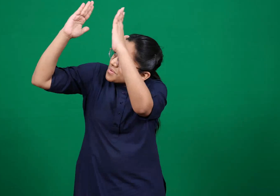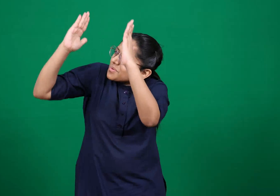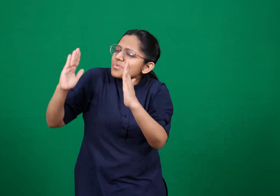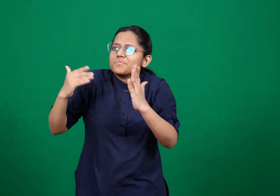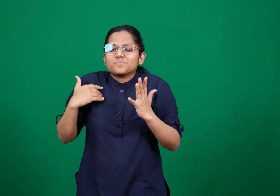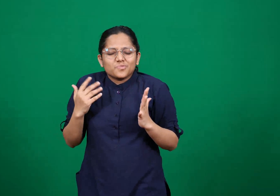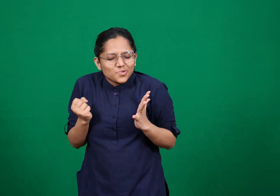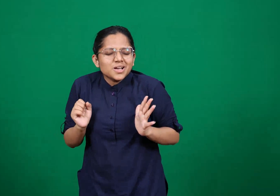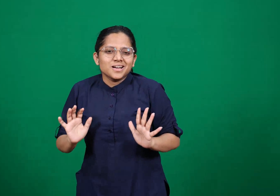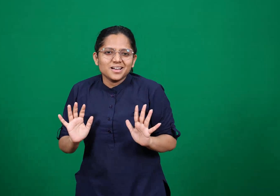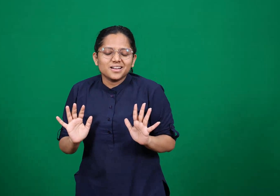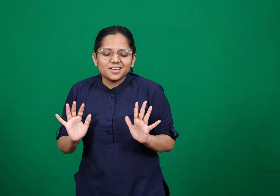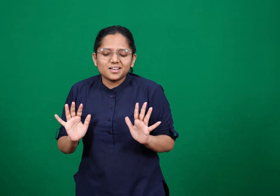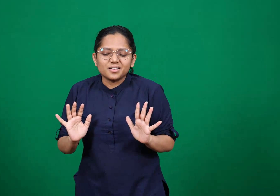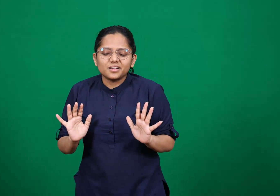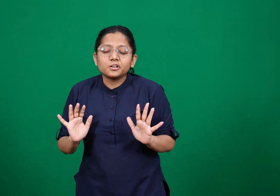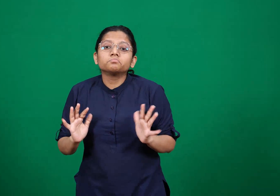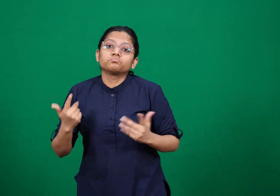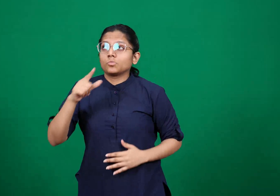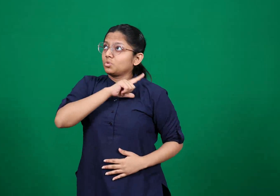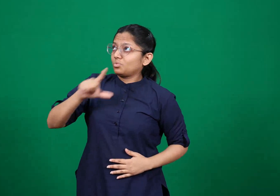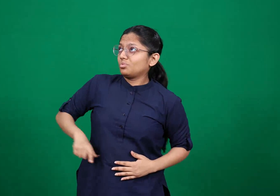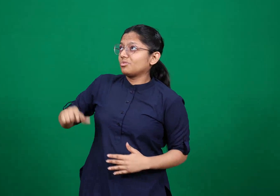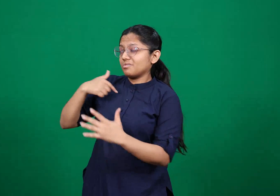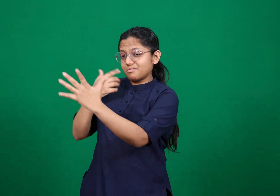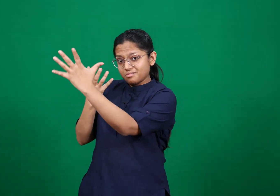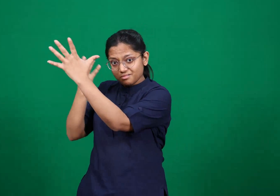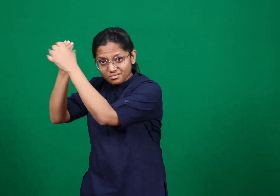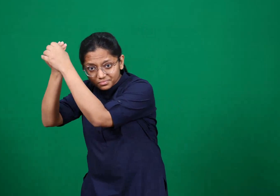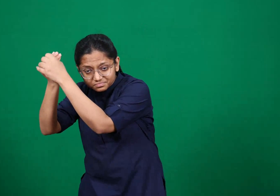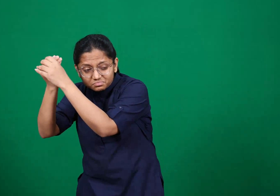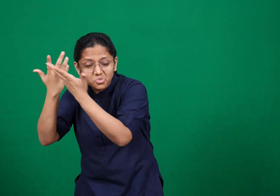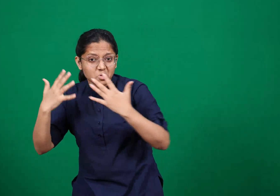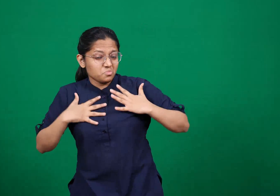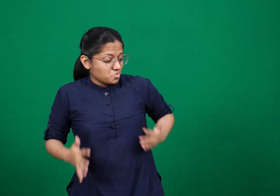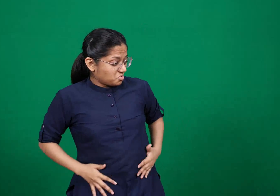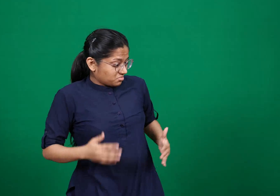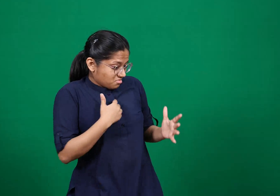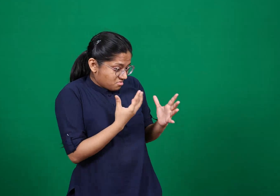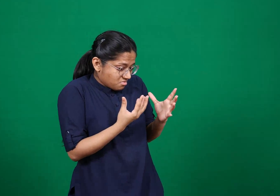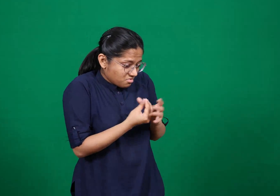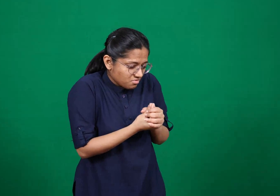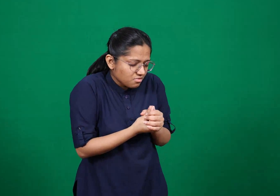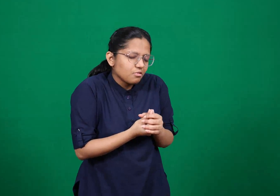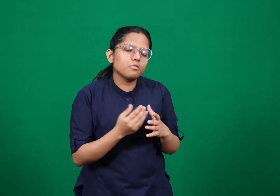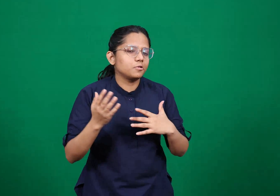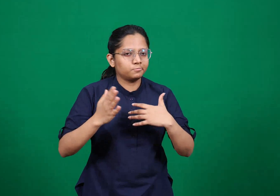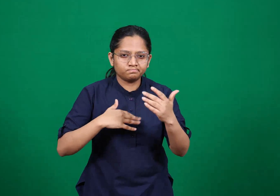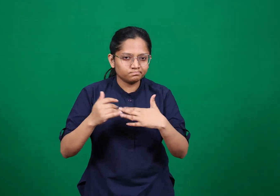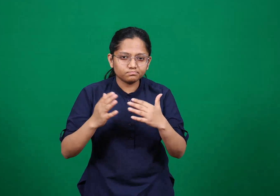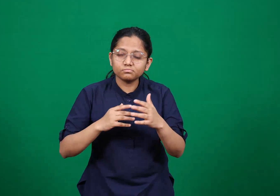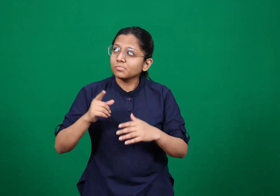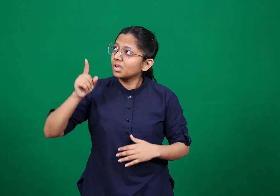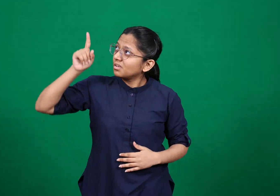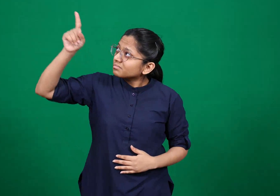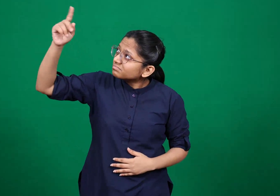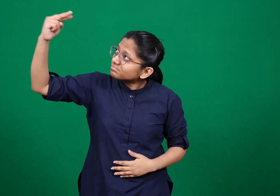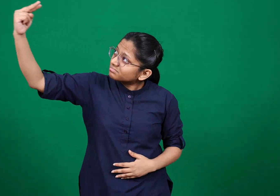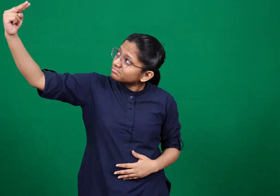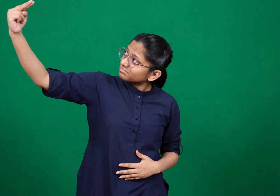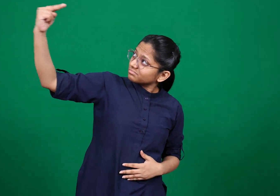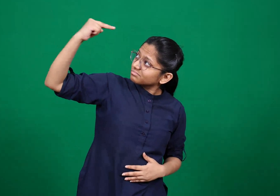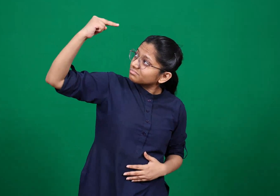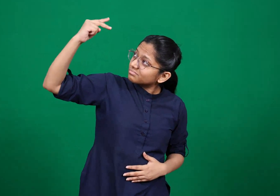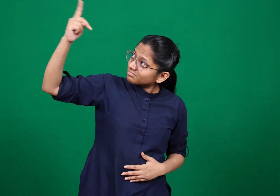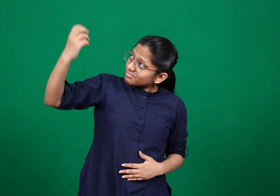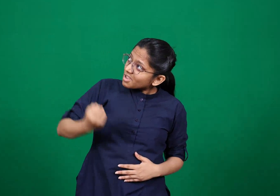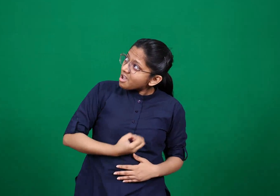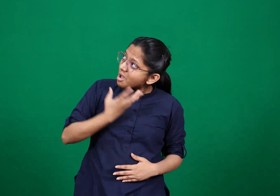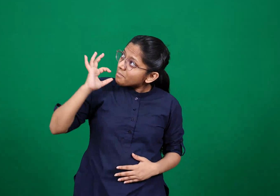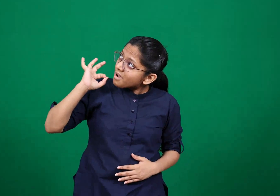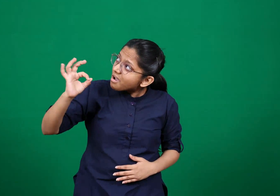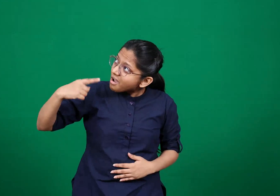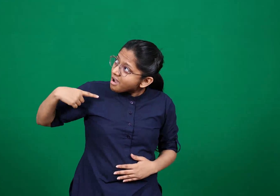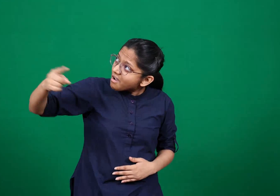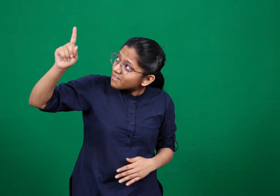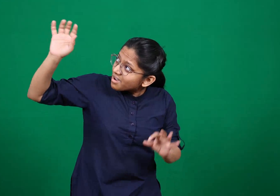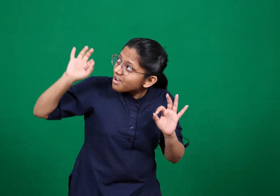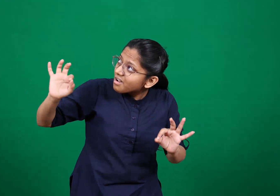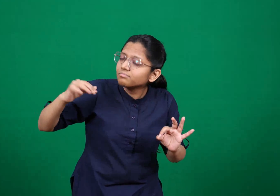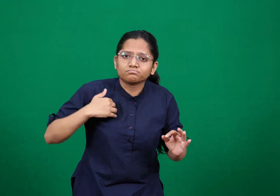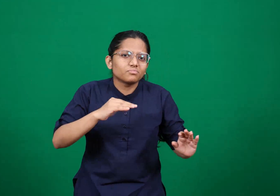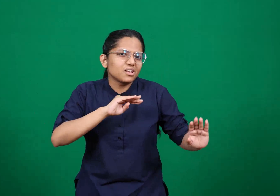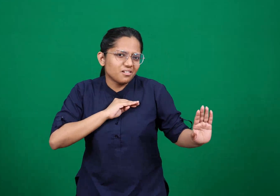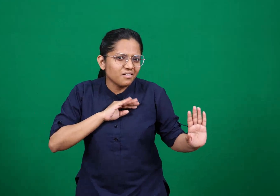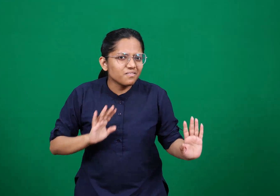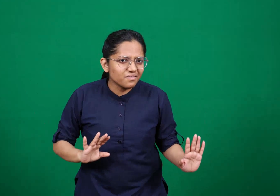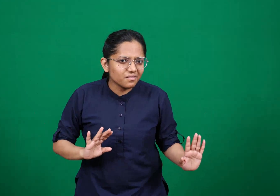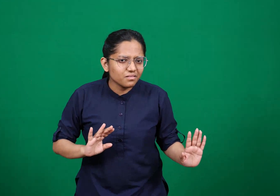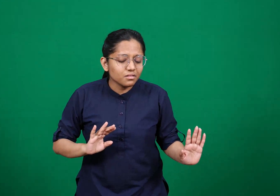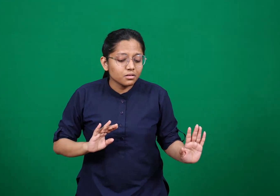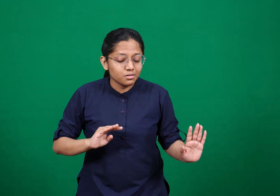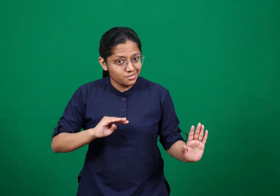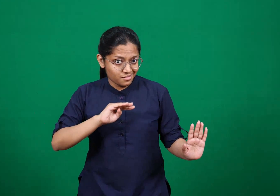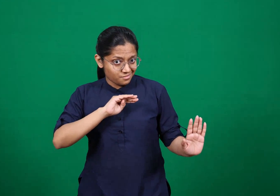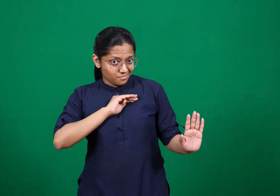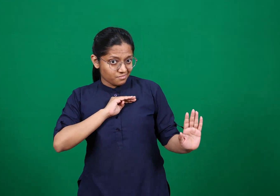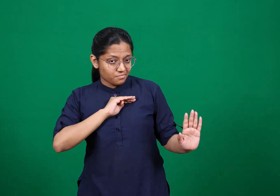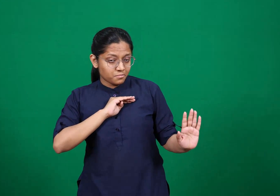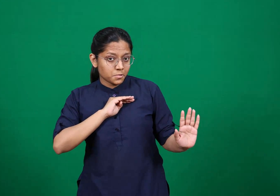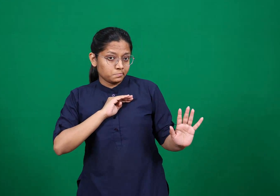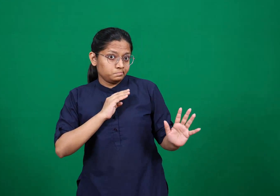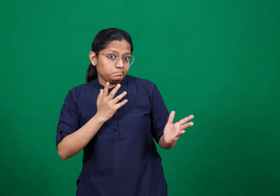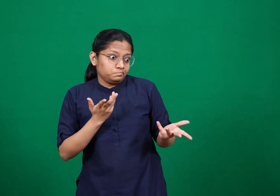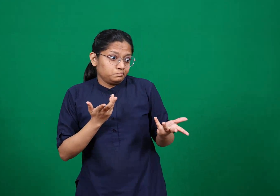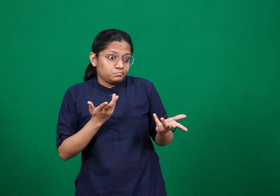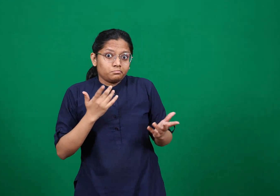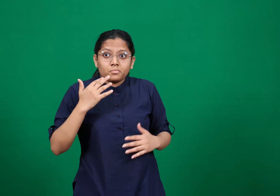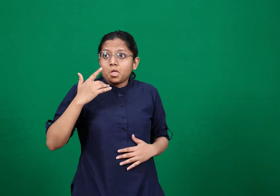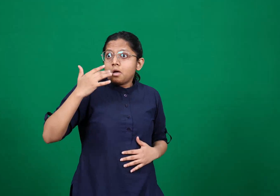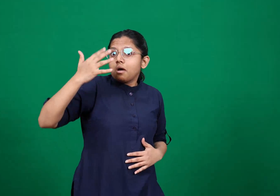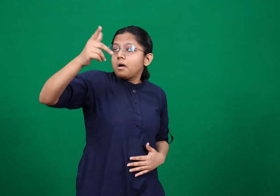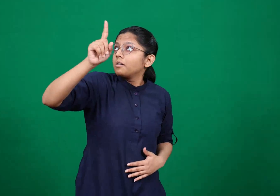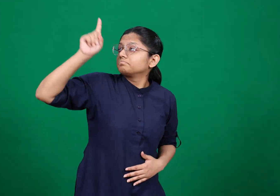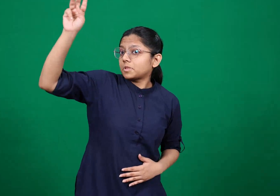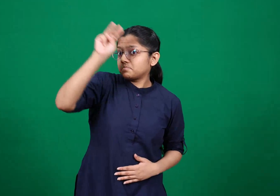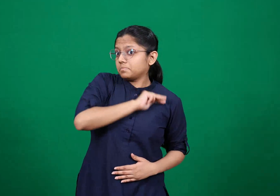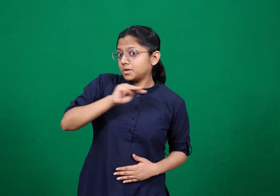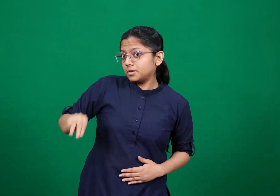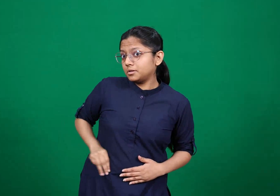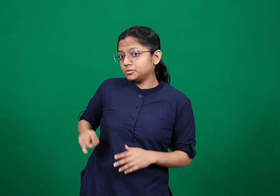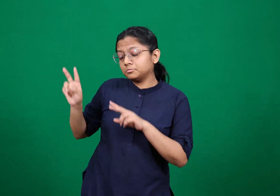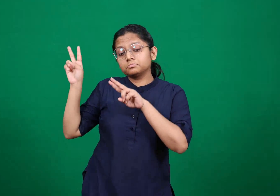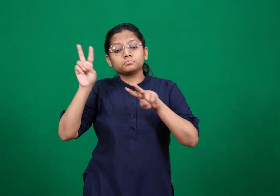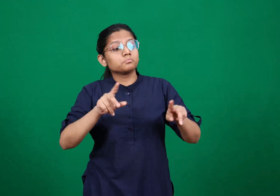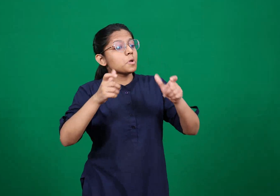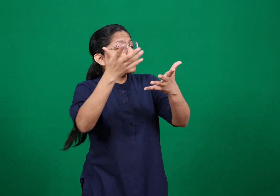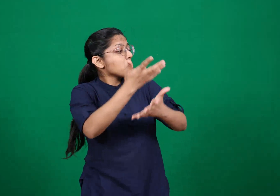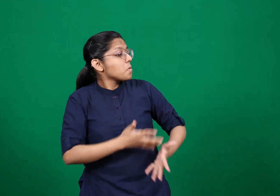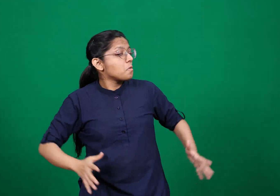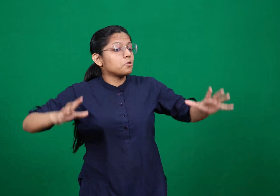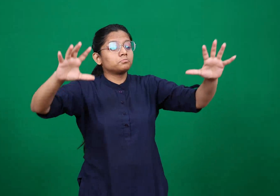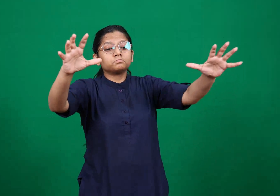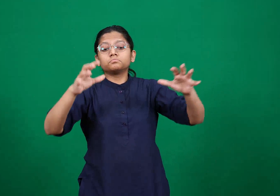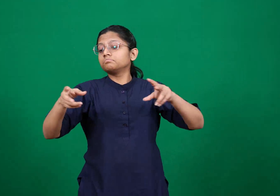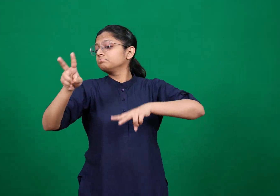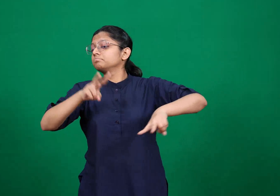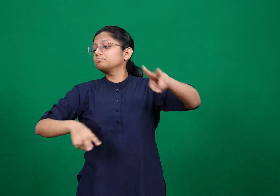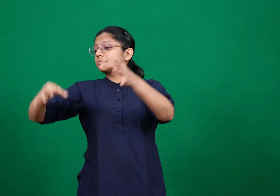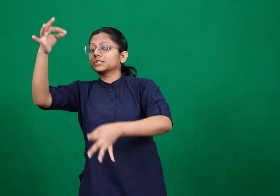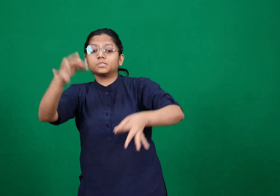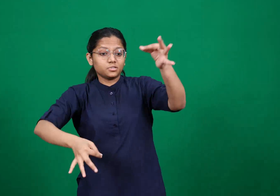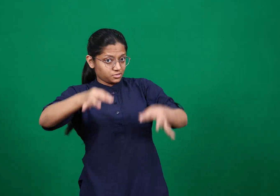So we aspire to please Him, whether we are here in this body or away from it.